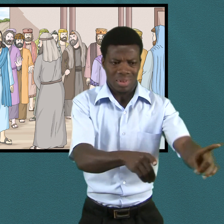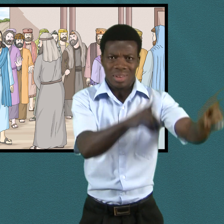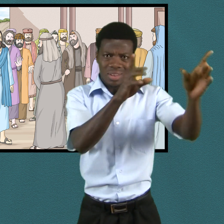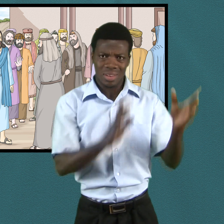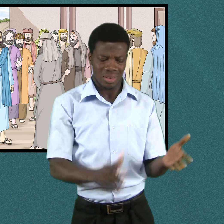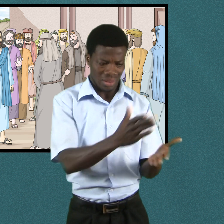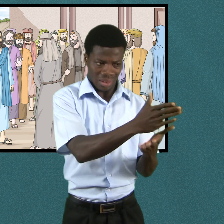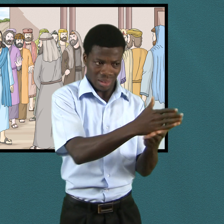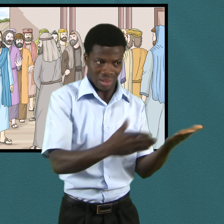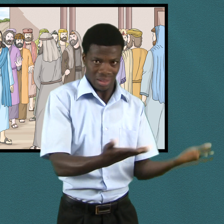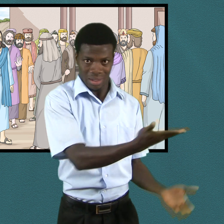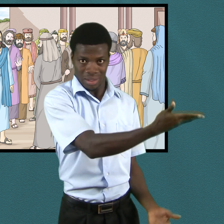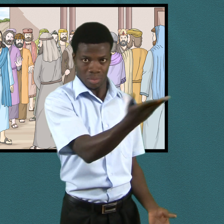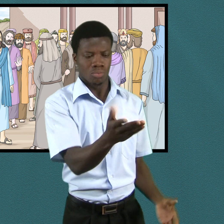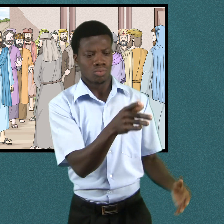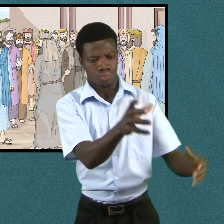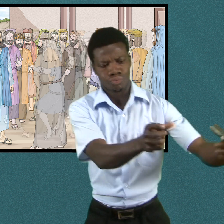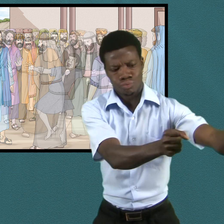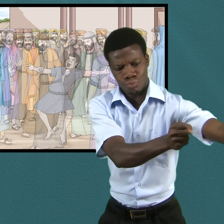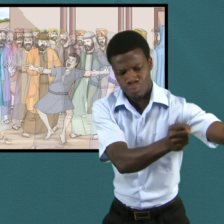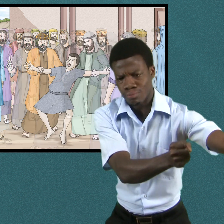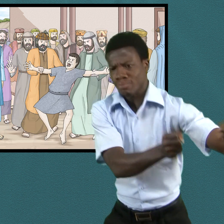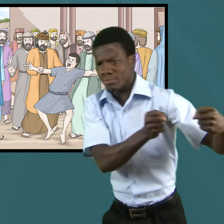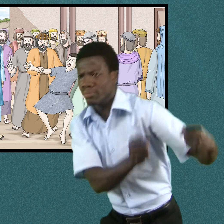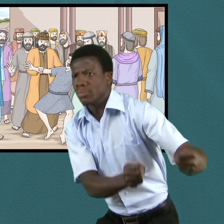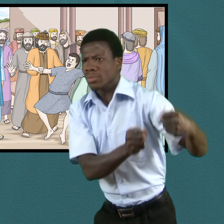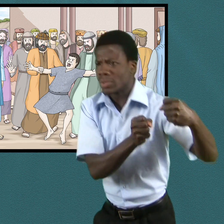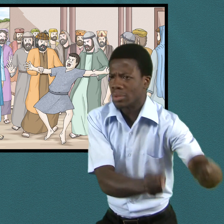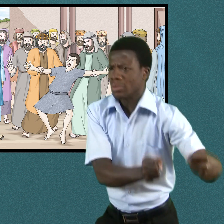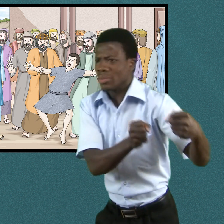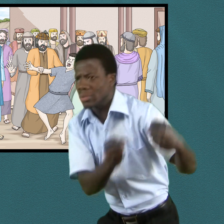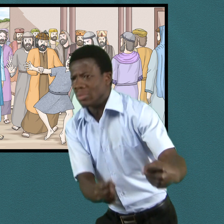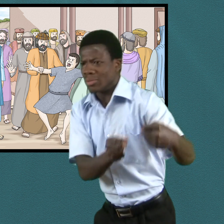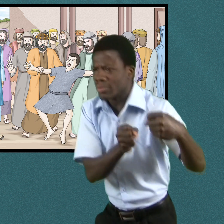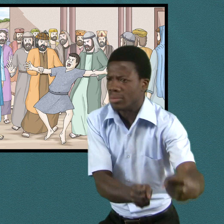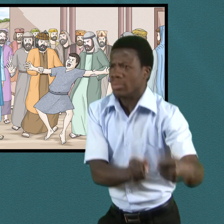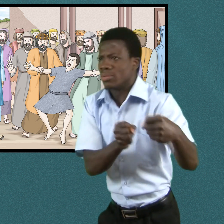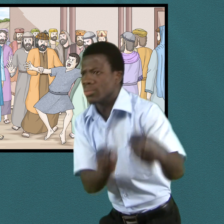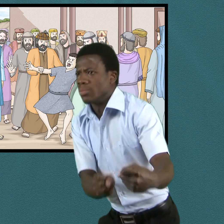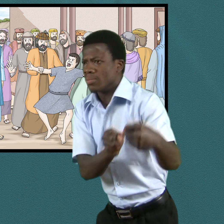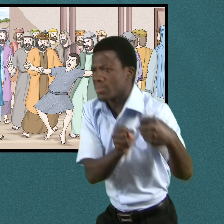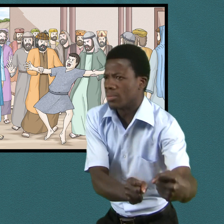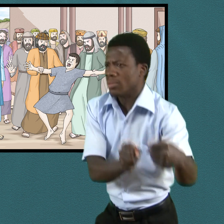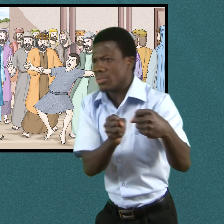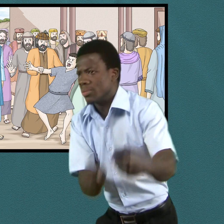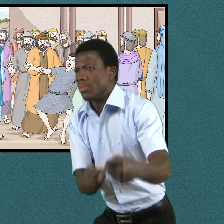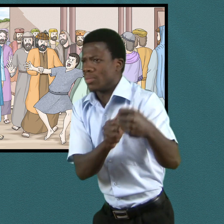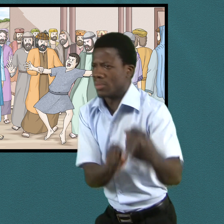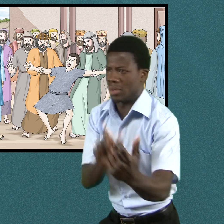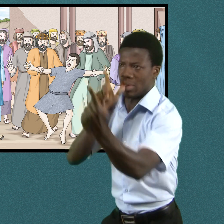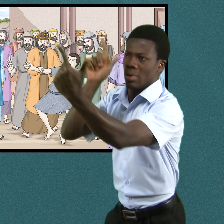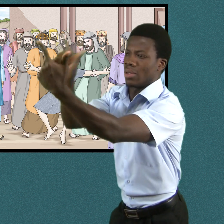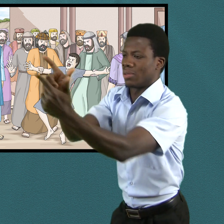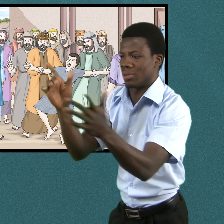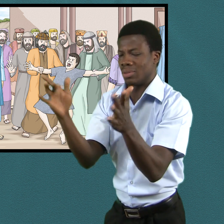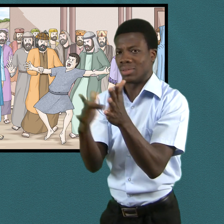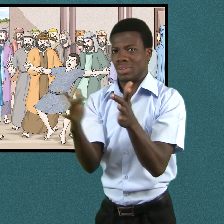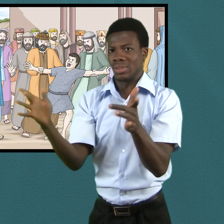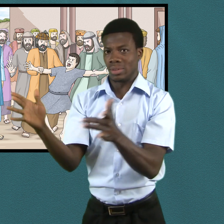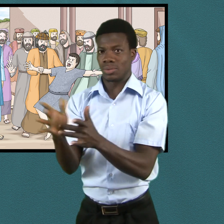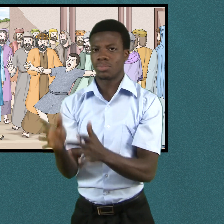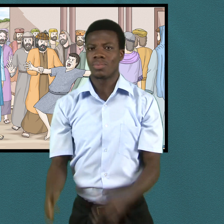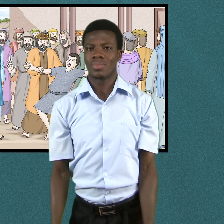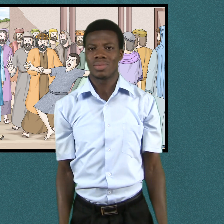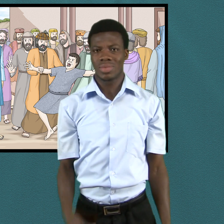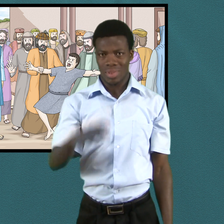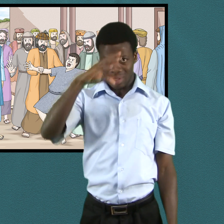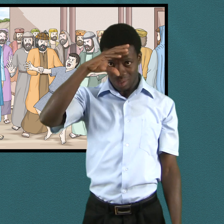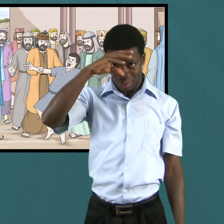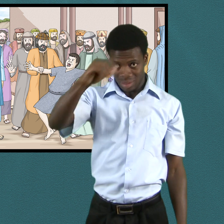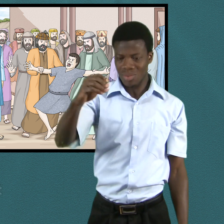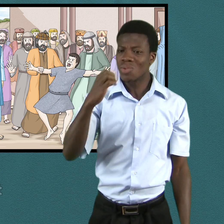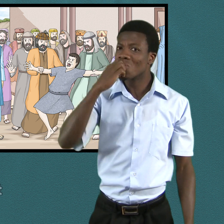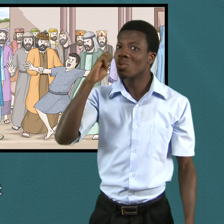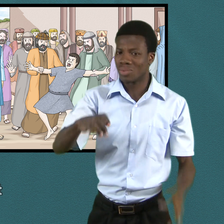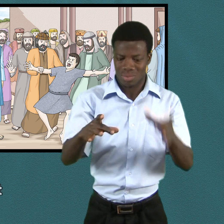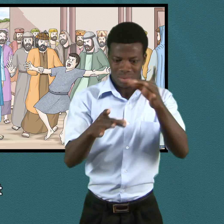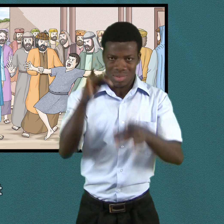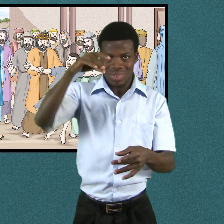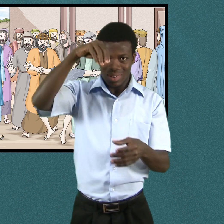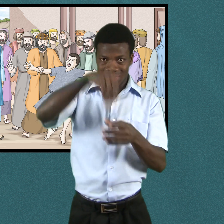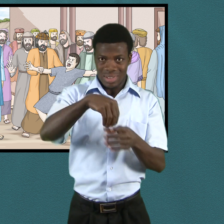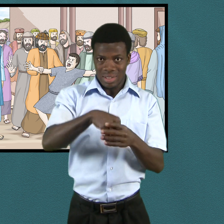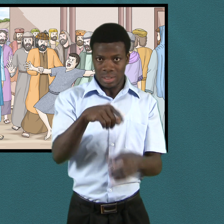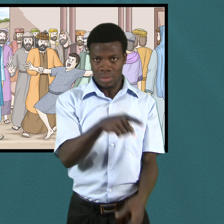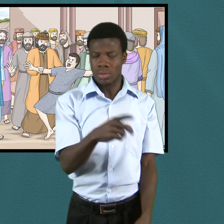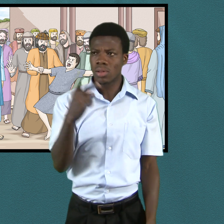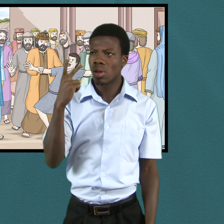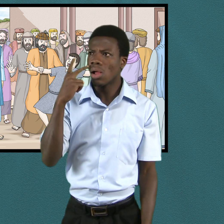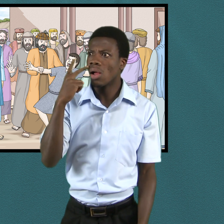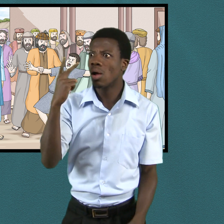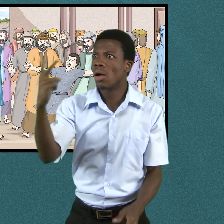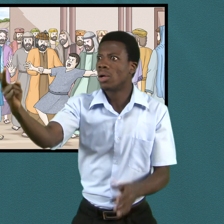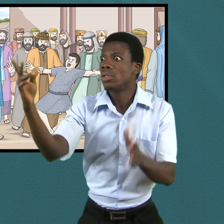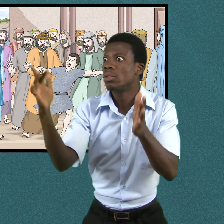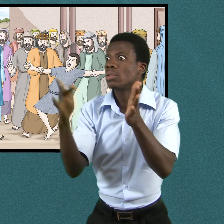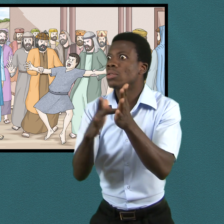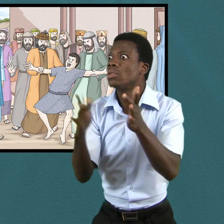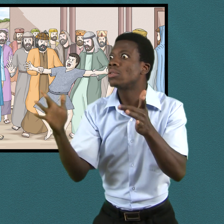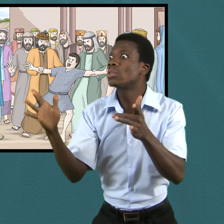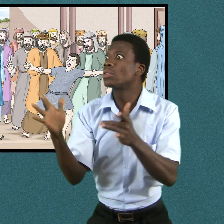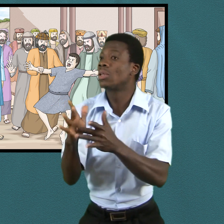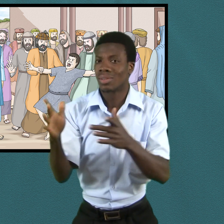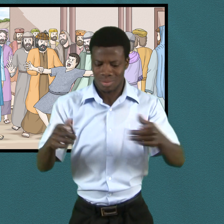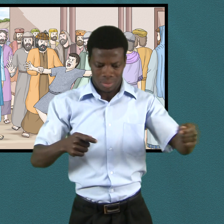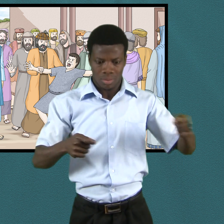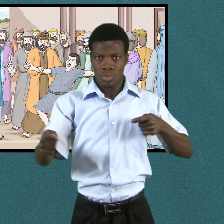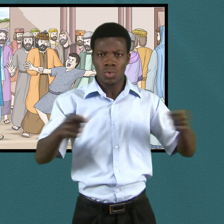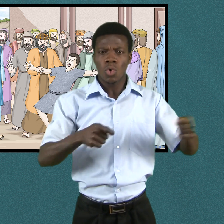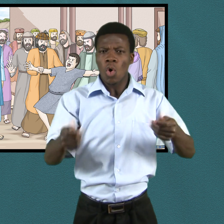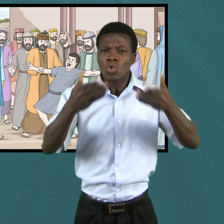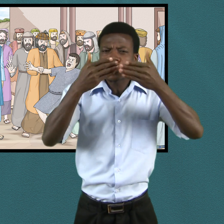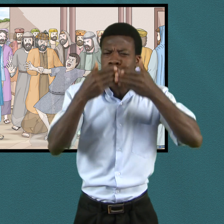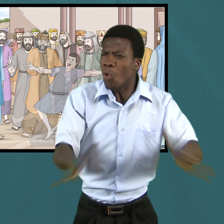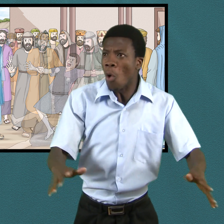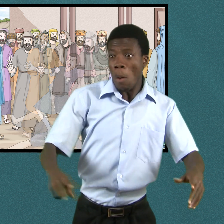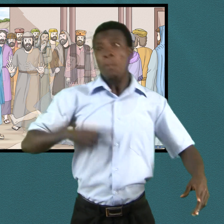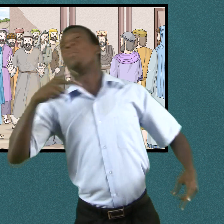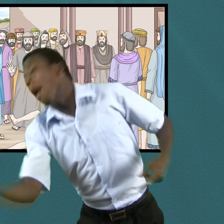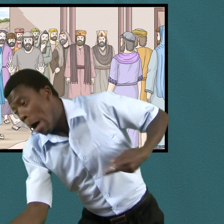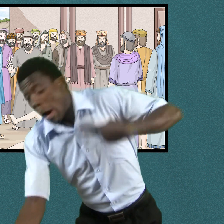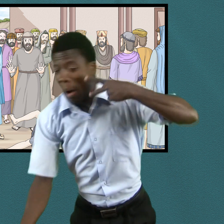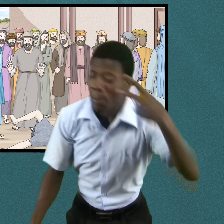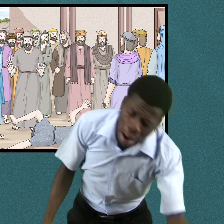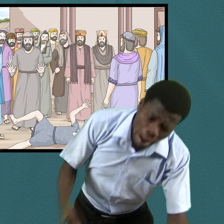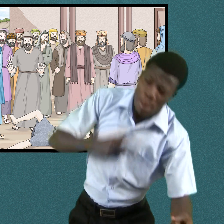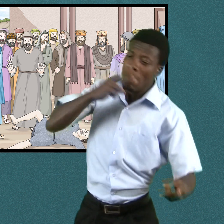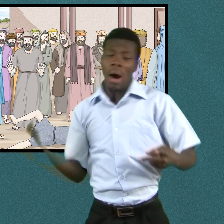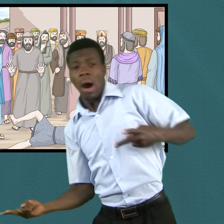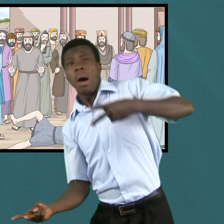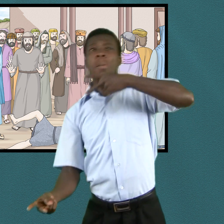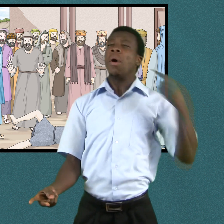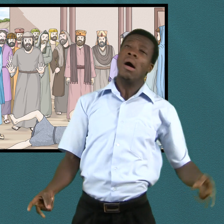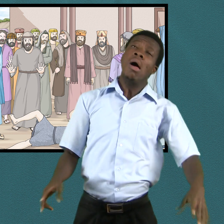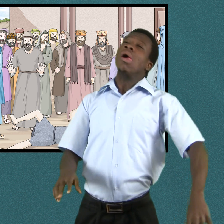So they brought him, and seeing Jesus, the spirit immediately threw the boy into a convulsion.